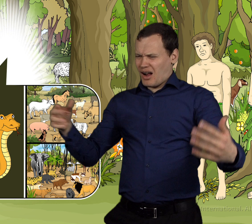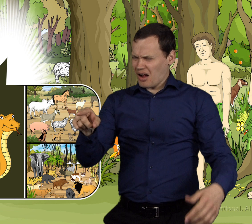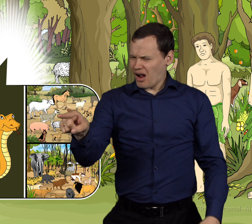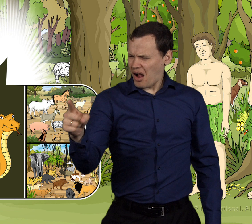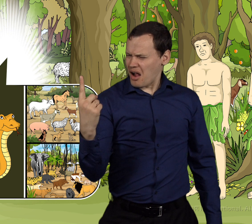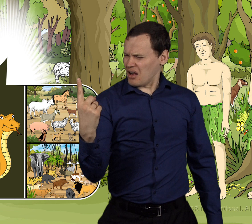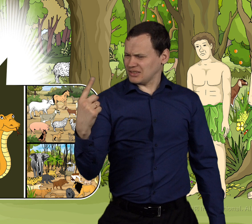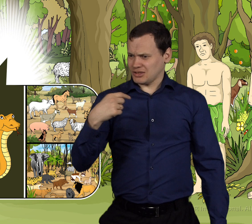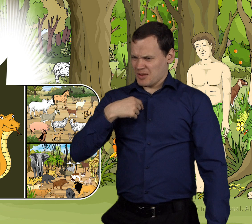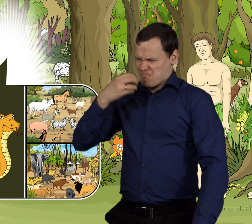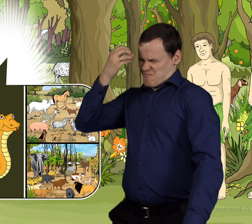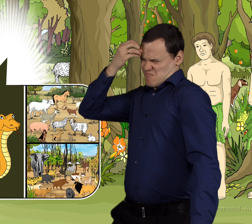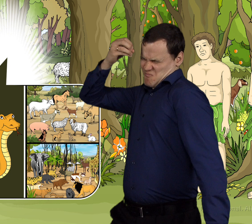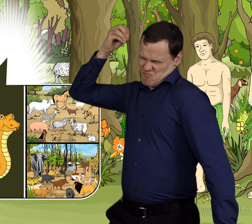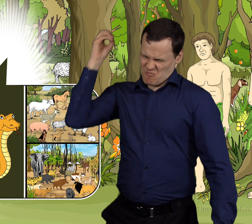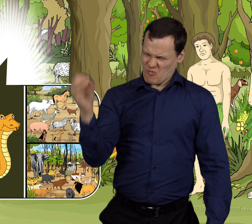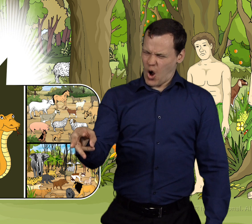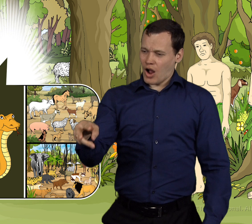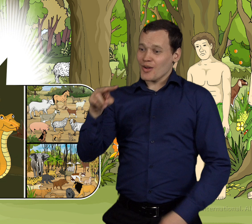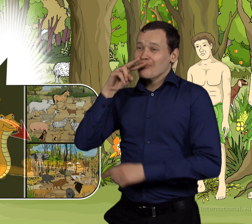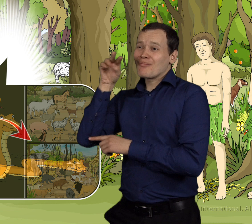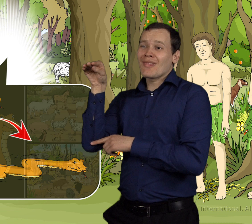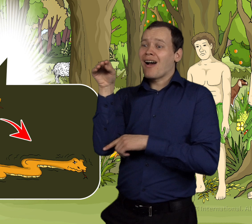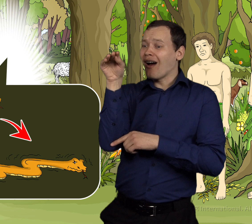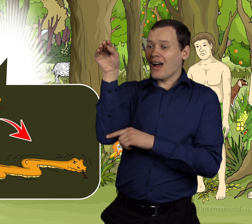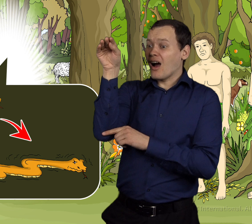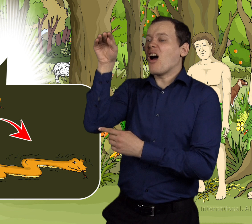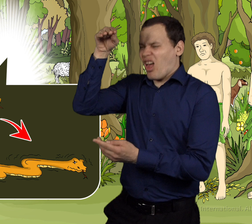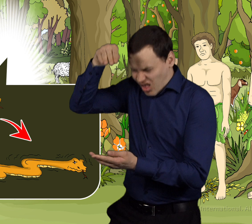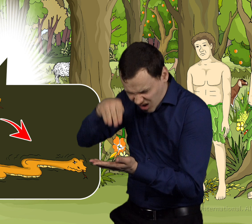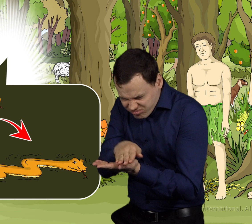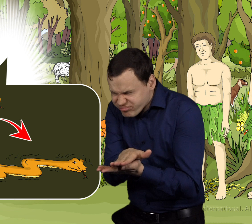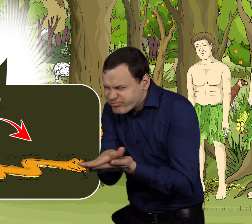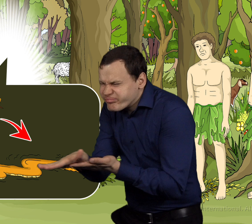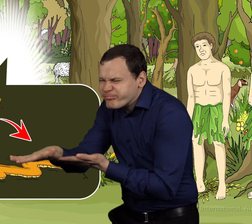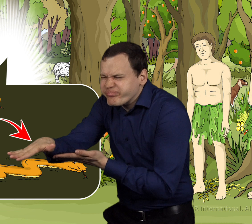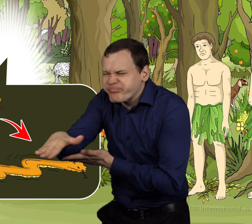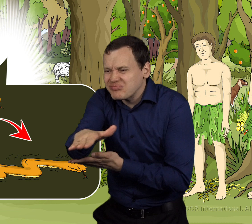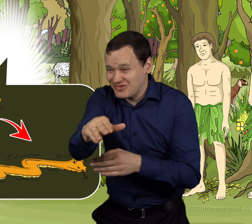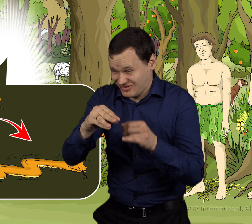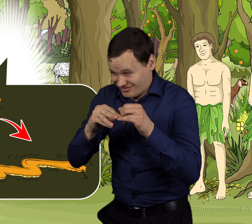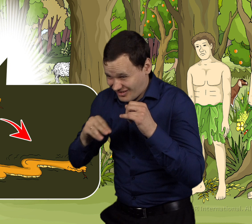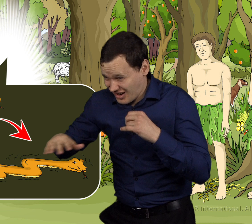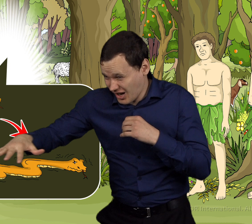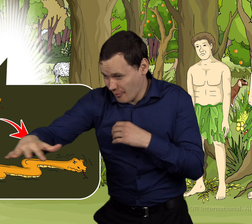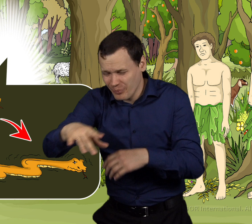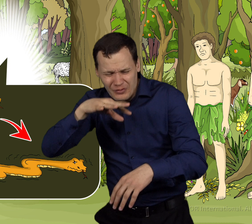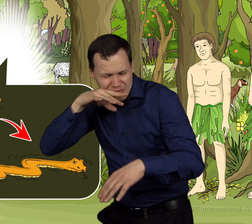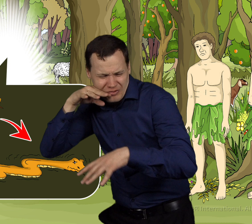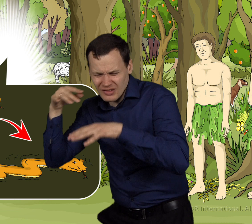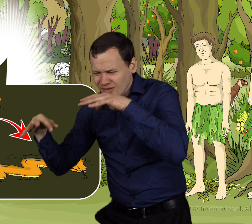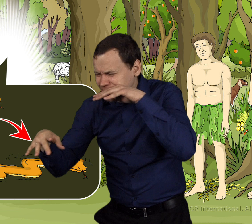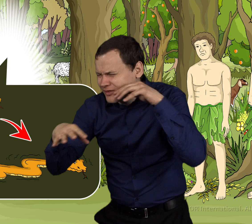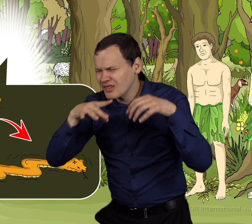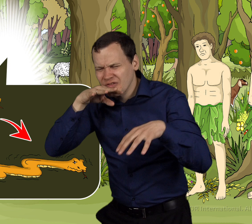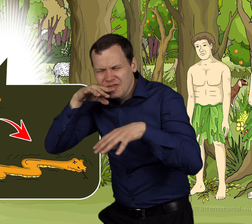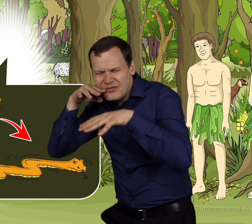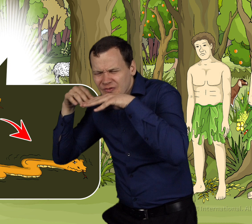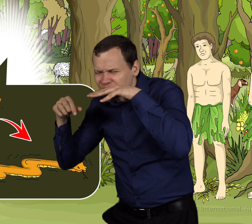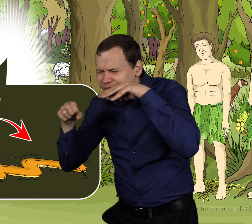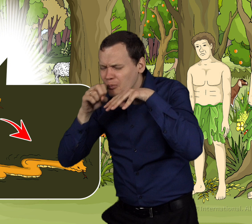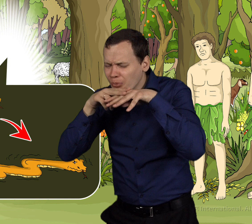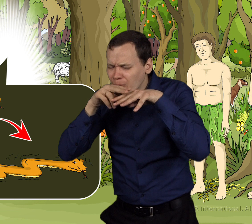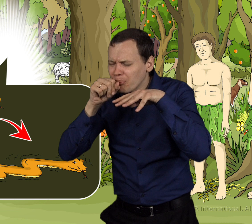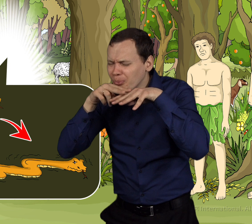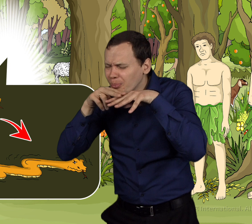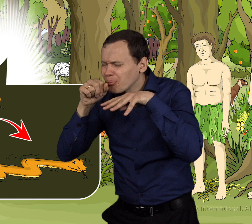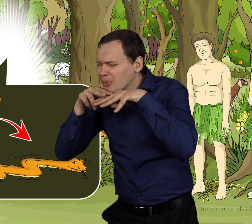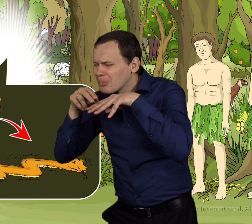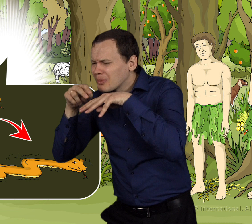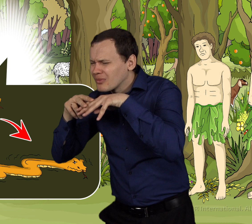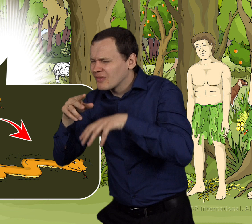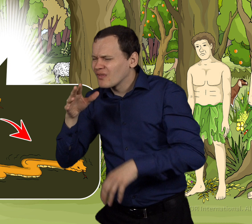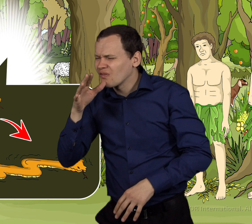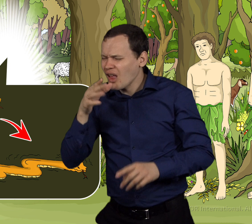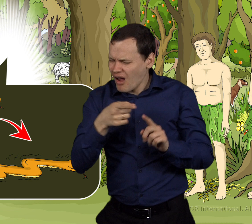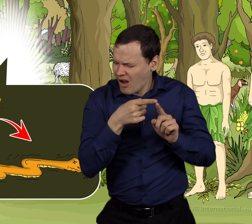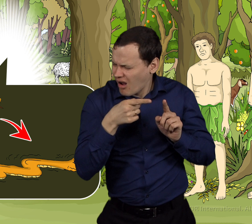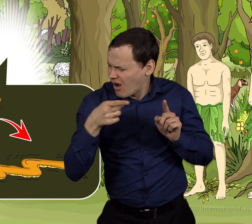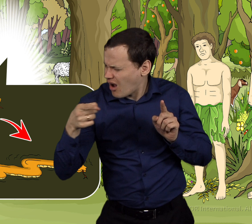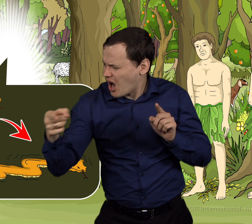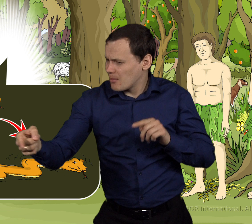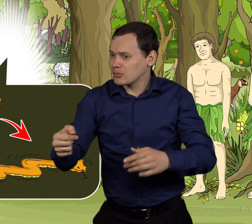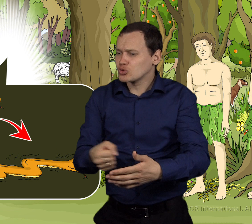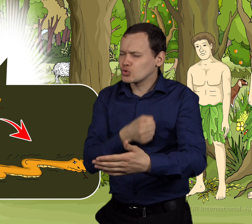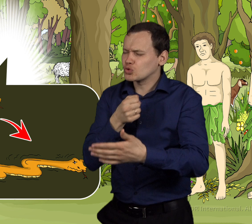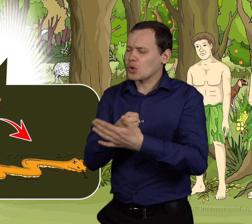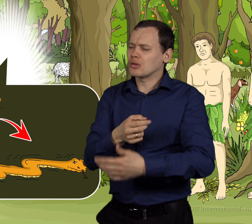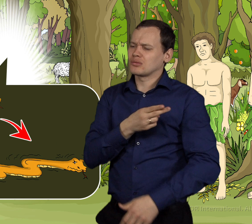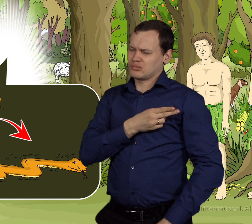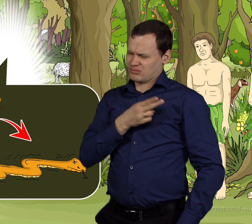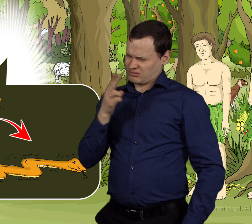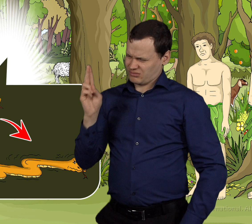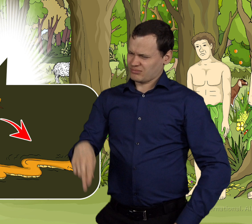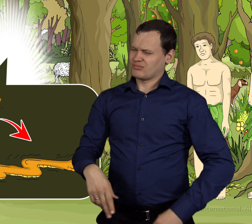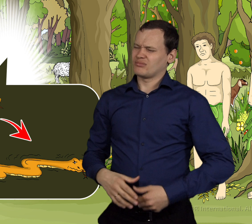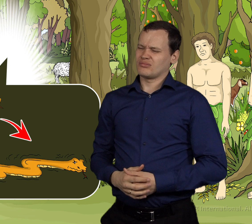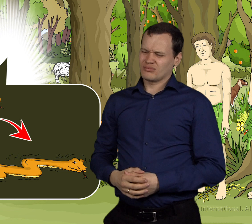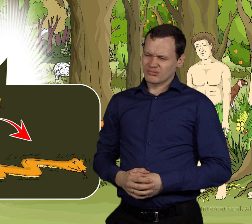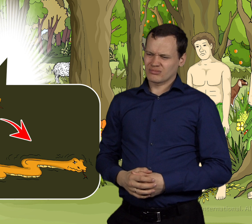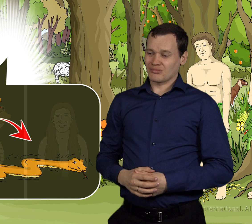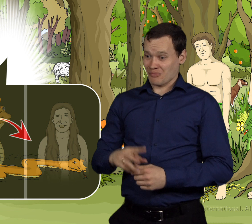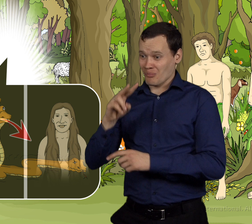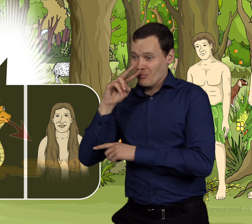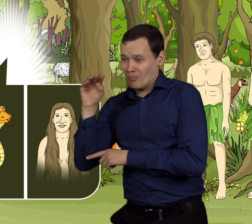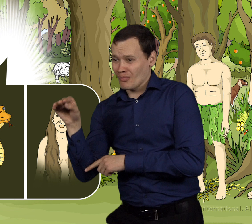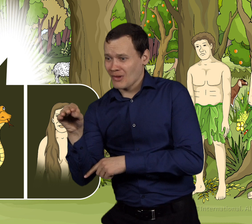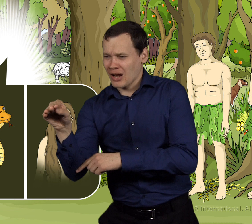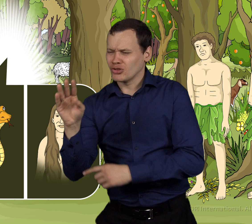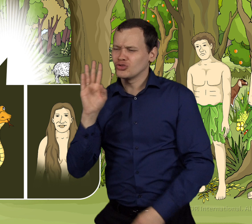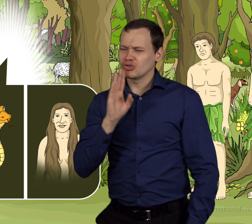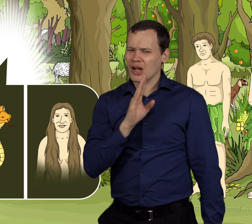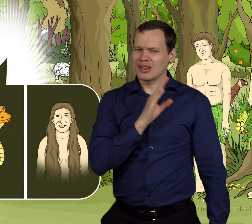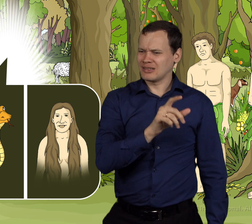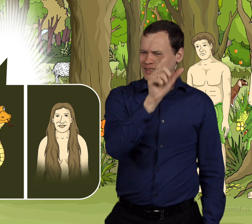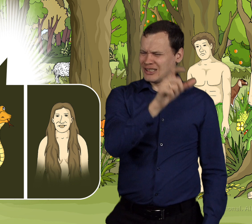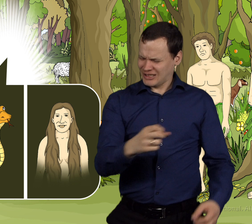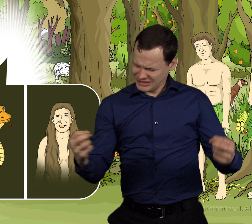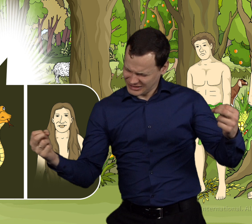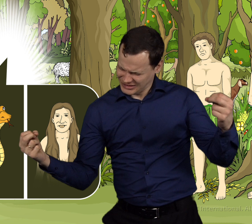On your belly will you go, and dust you will eat, all the days of your life.